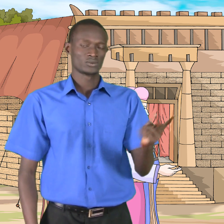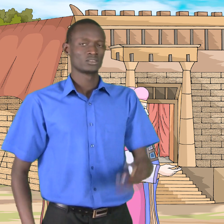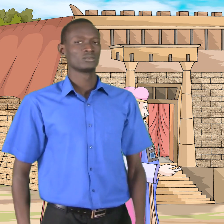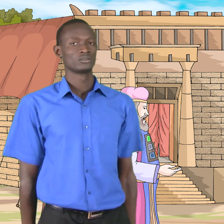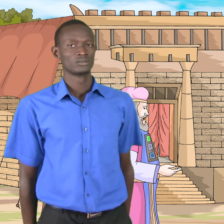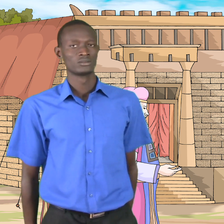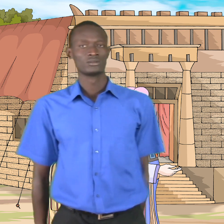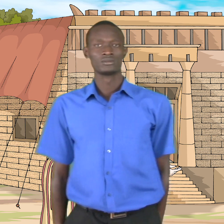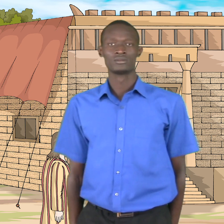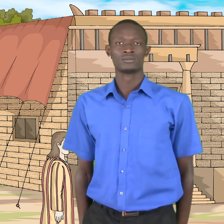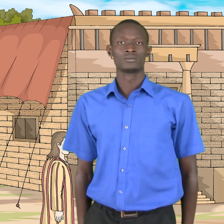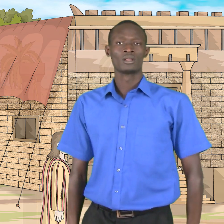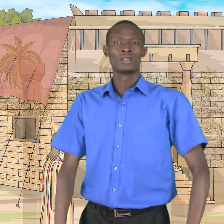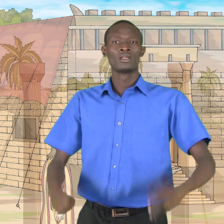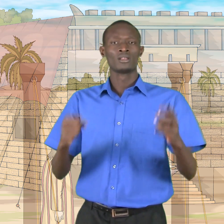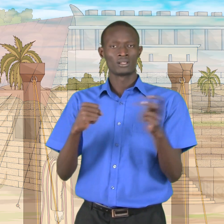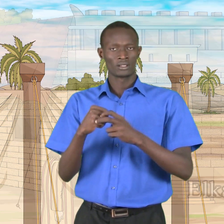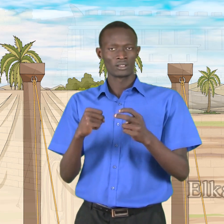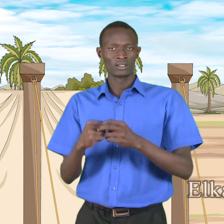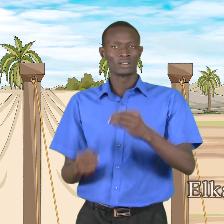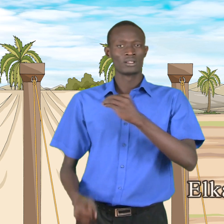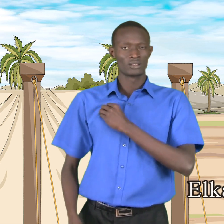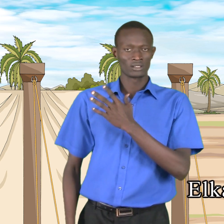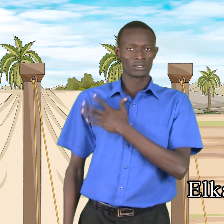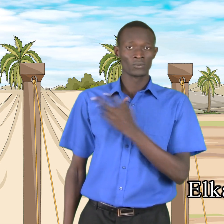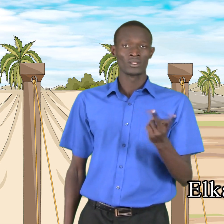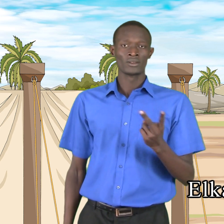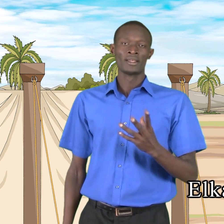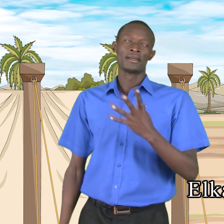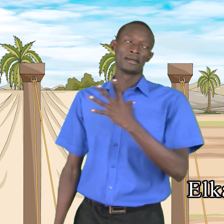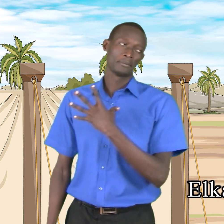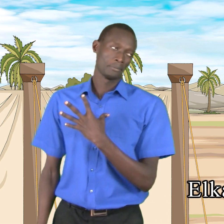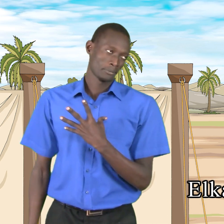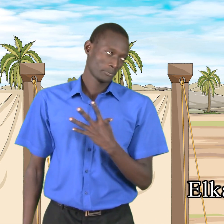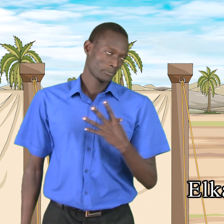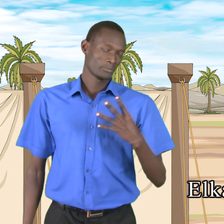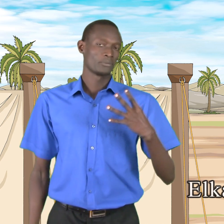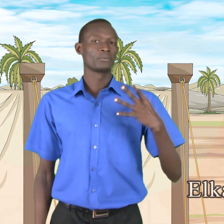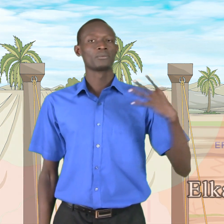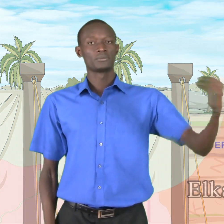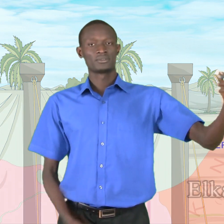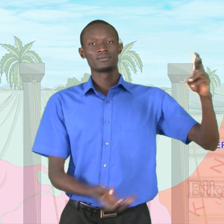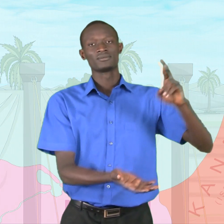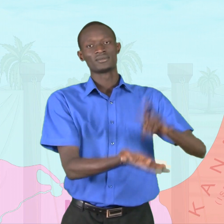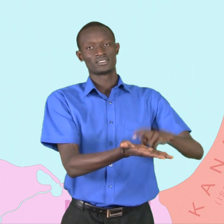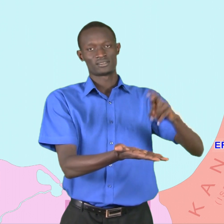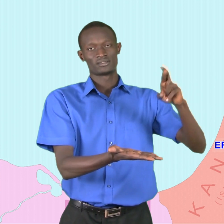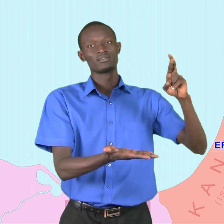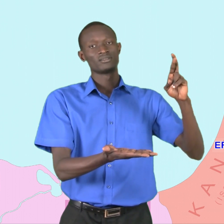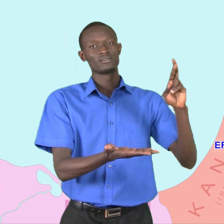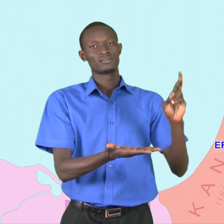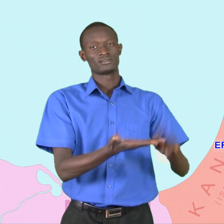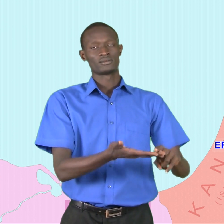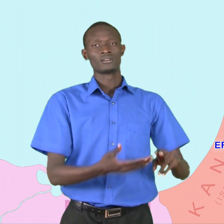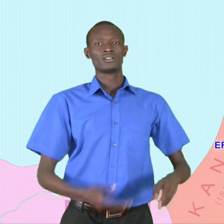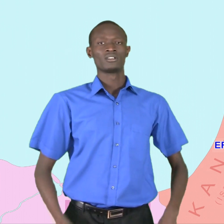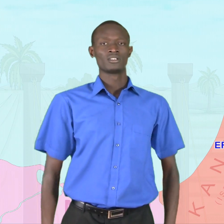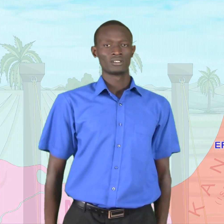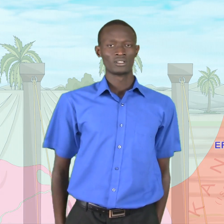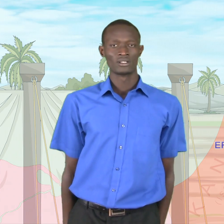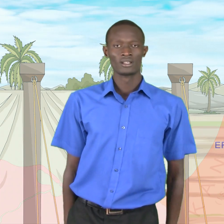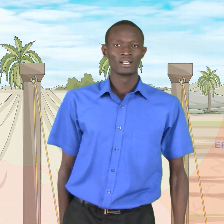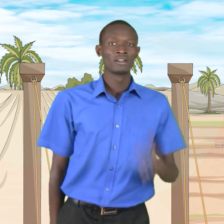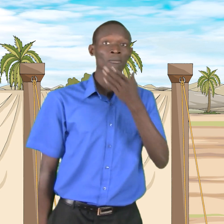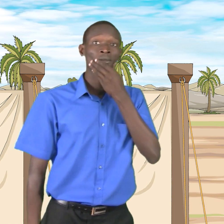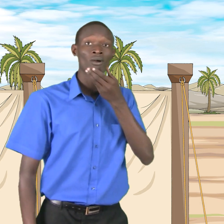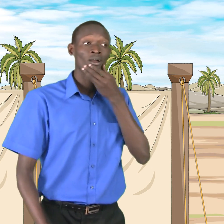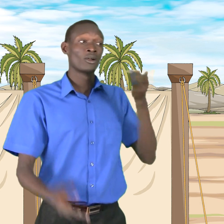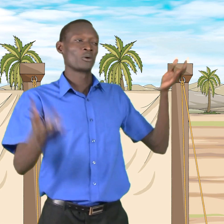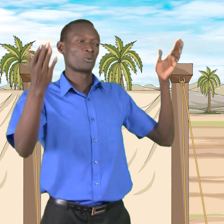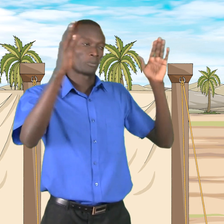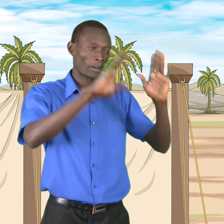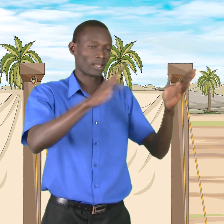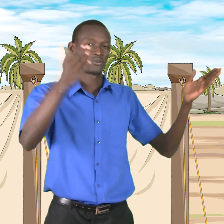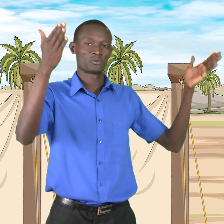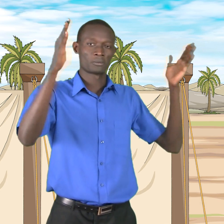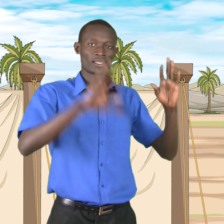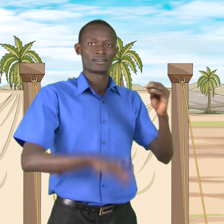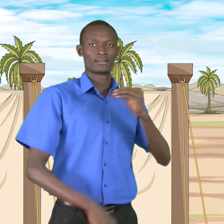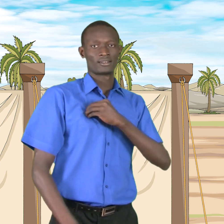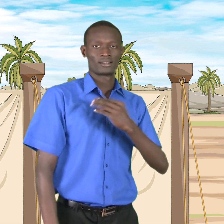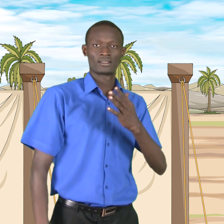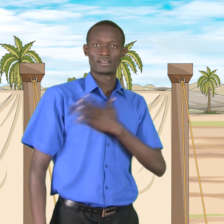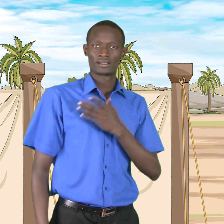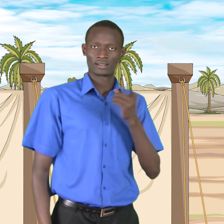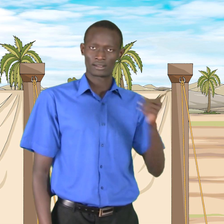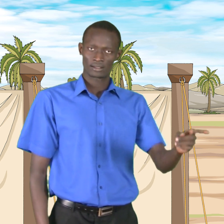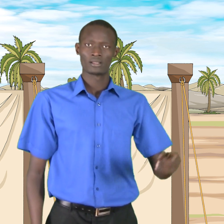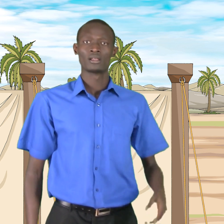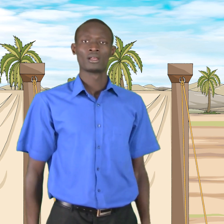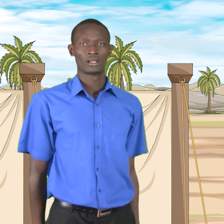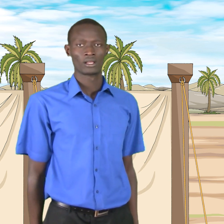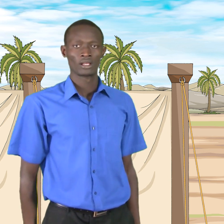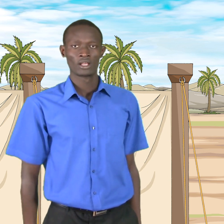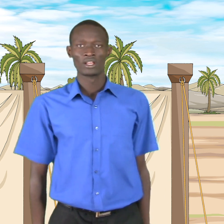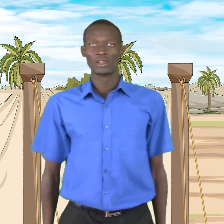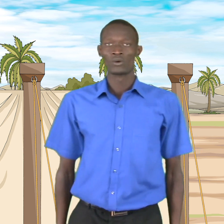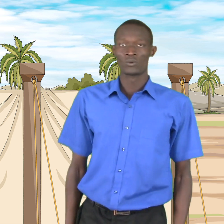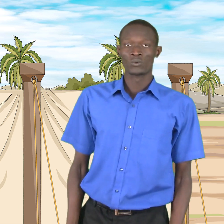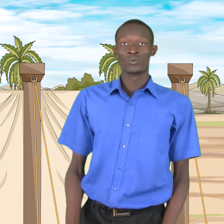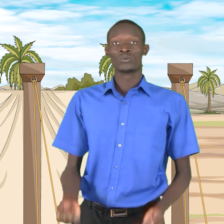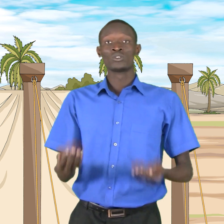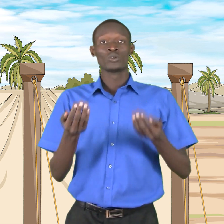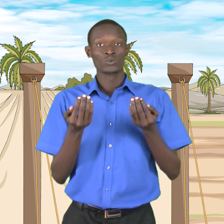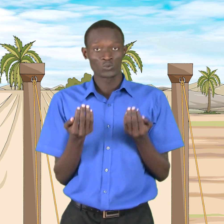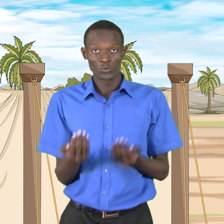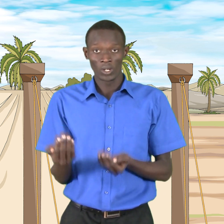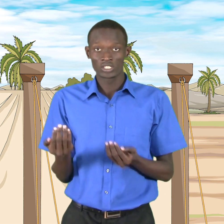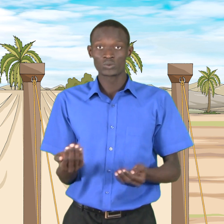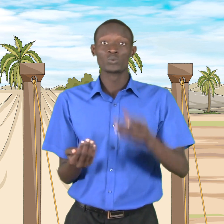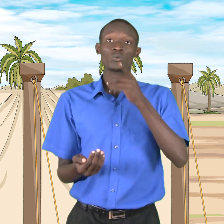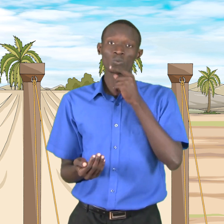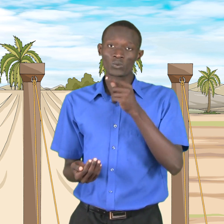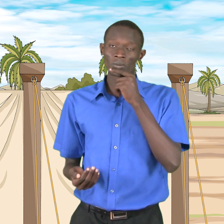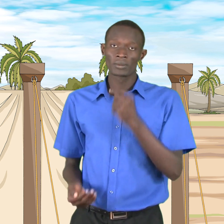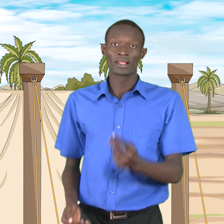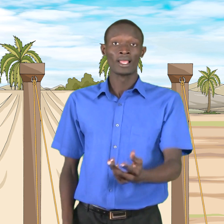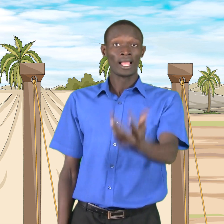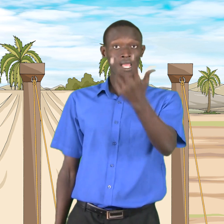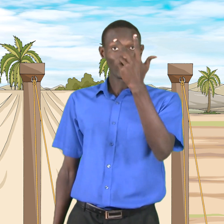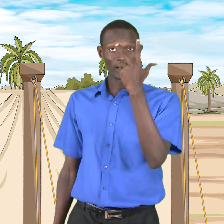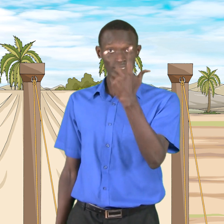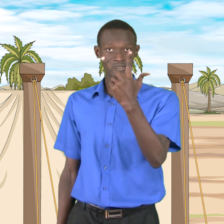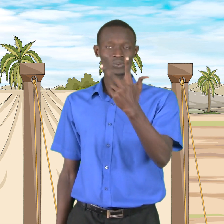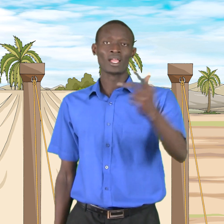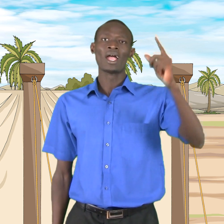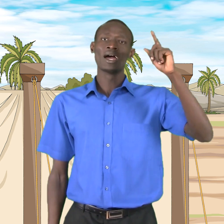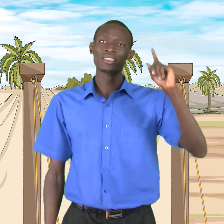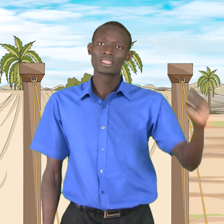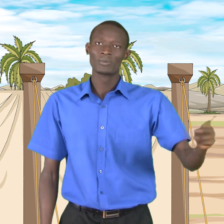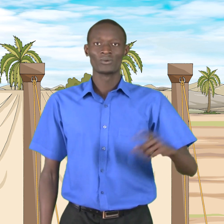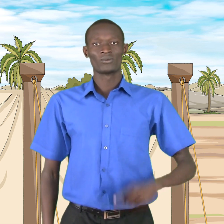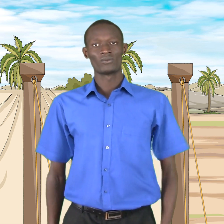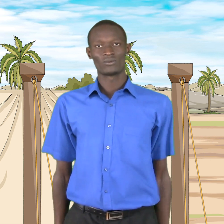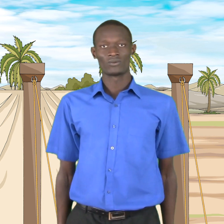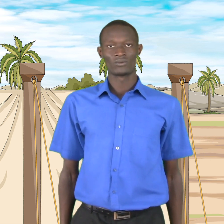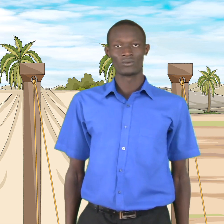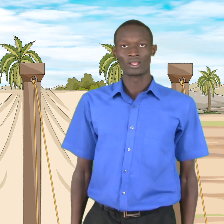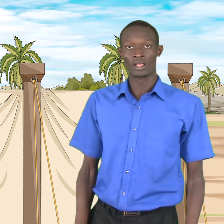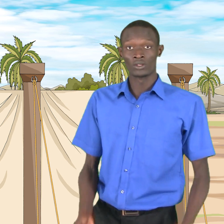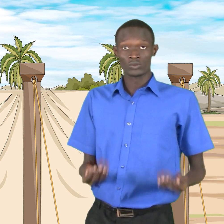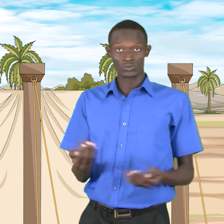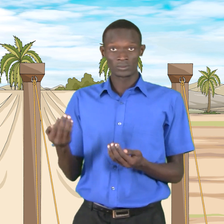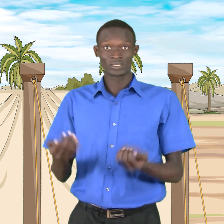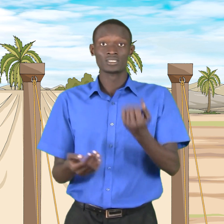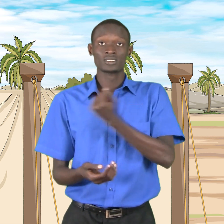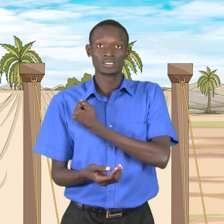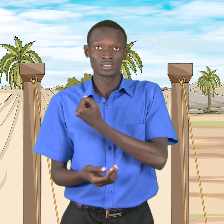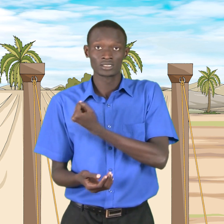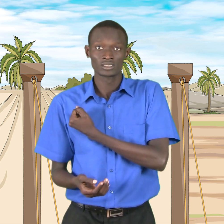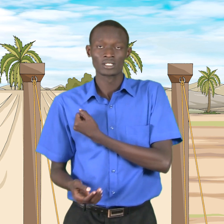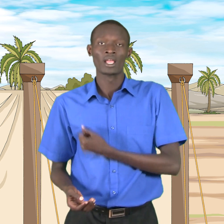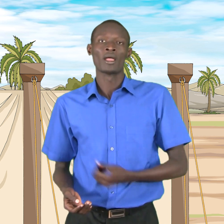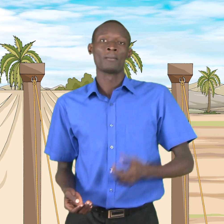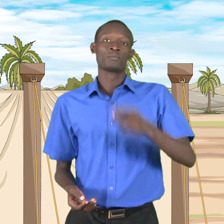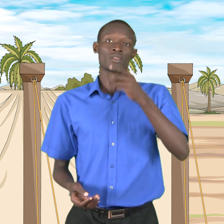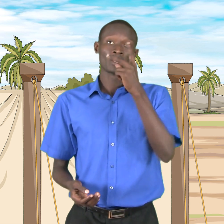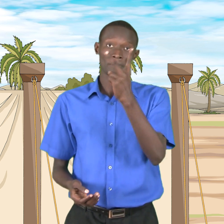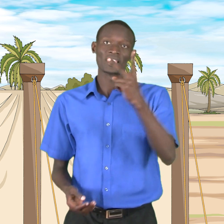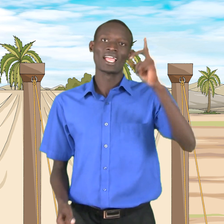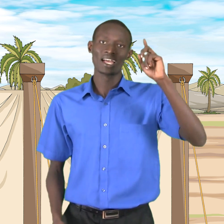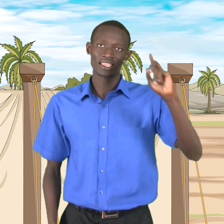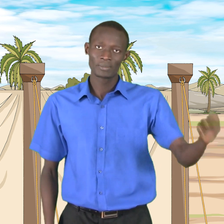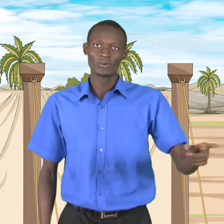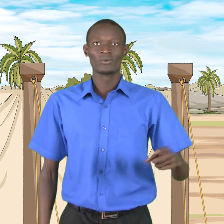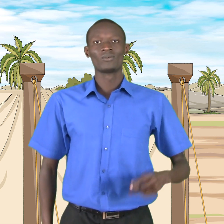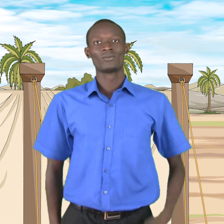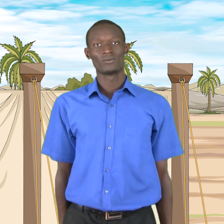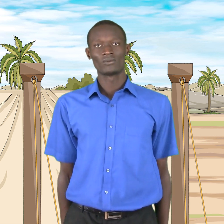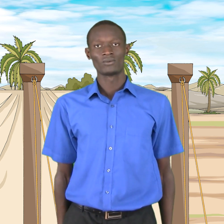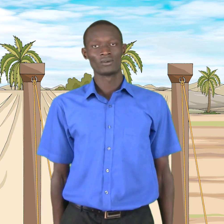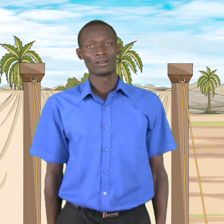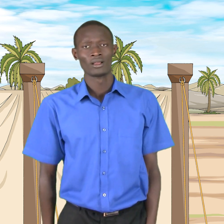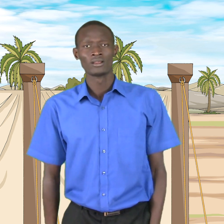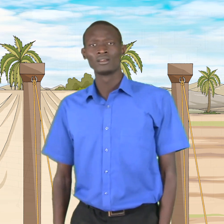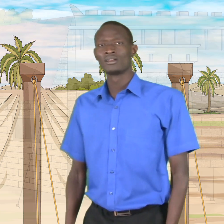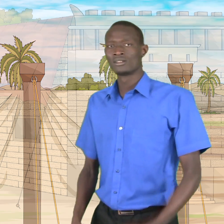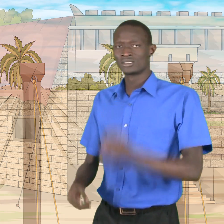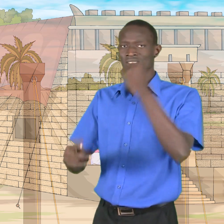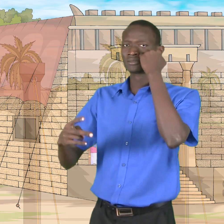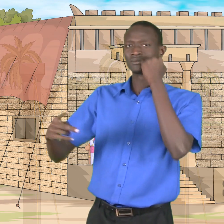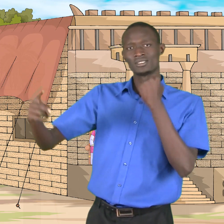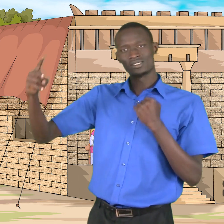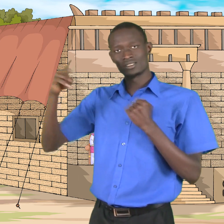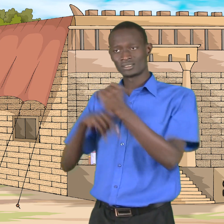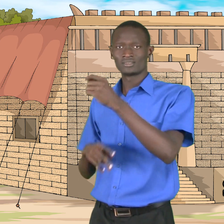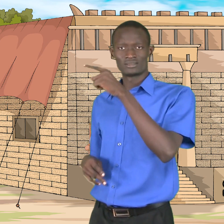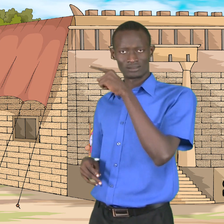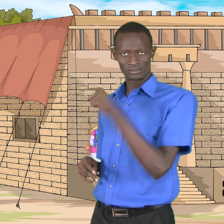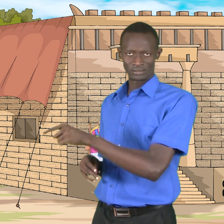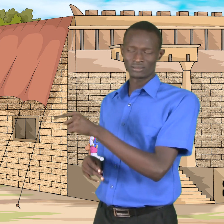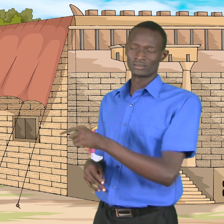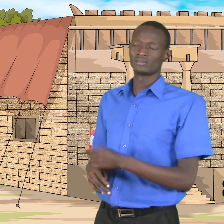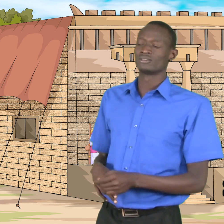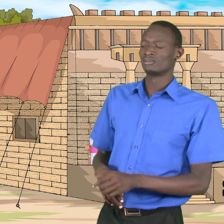Then they would go home. So the LORD attended to Hannah, and she conceived and gave birth to three sons and two daughters.